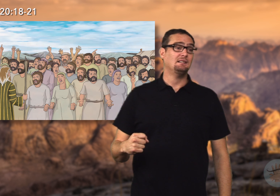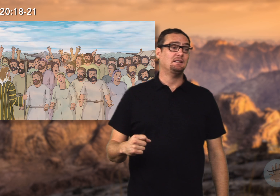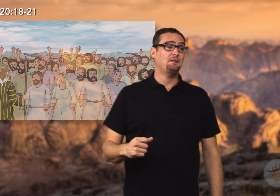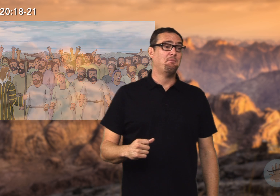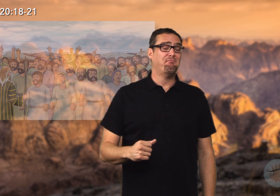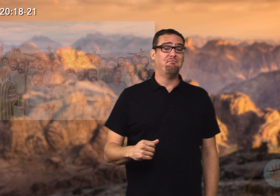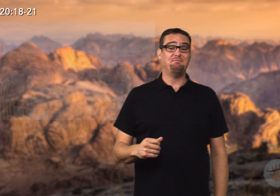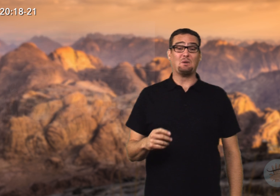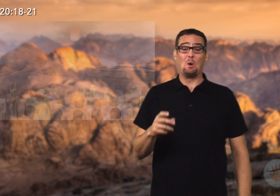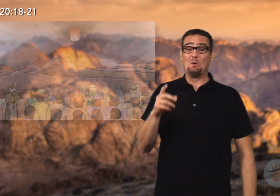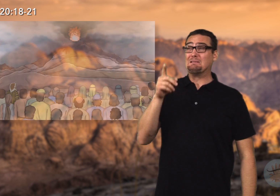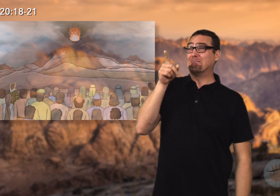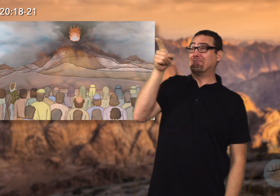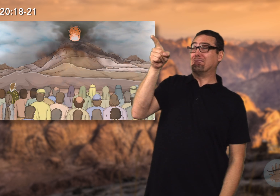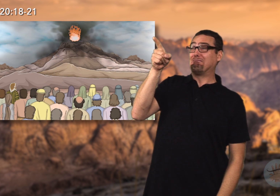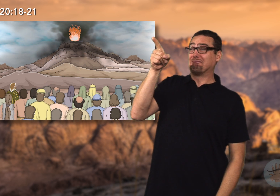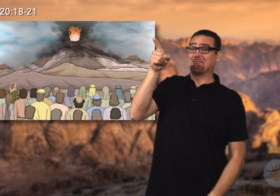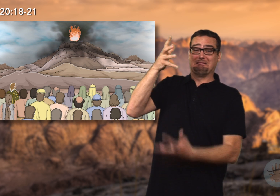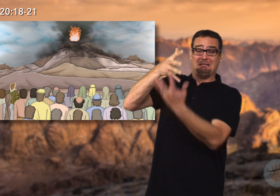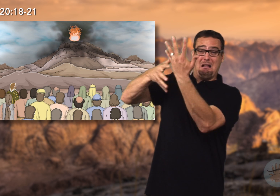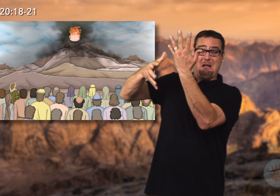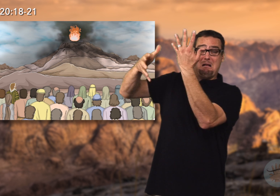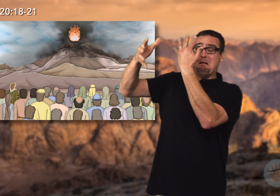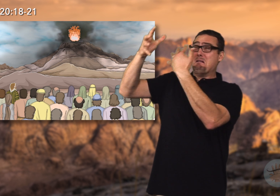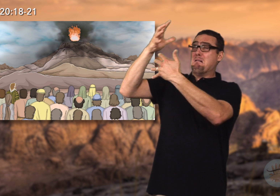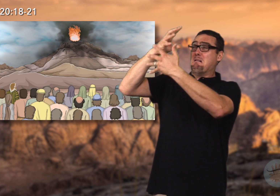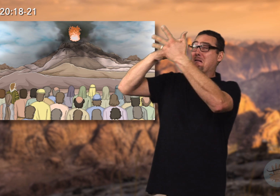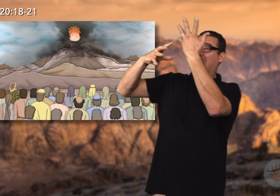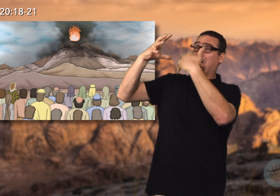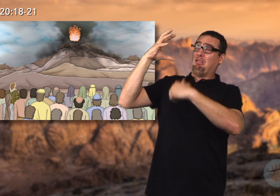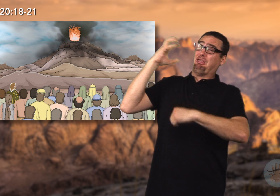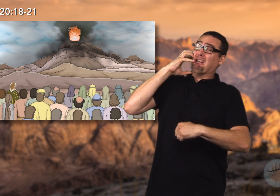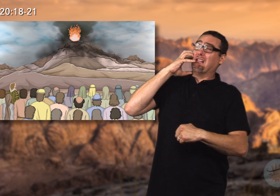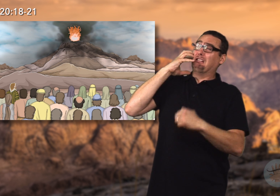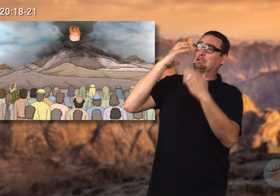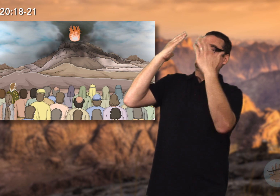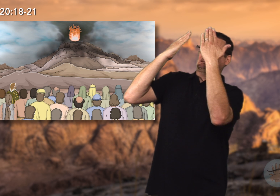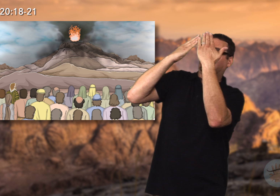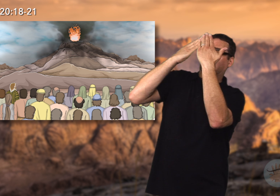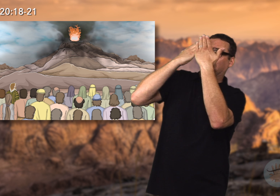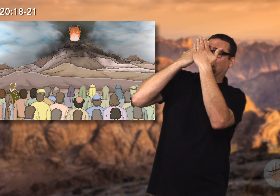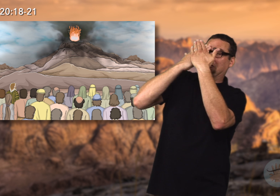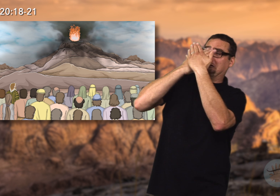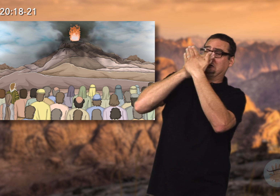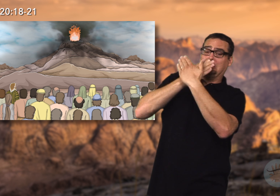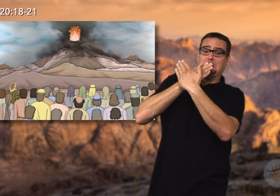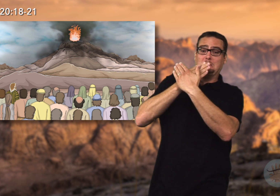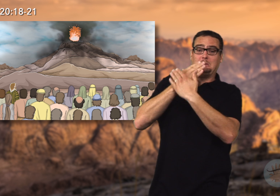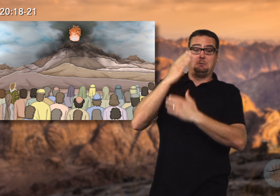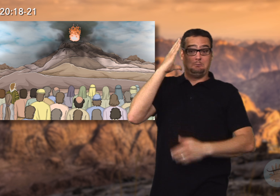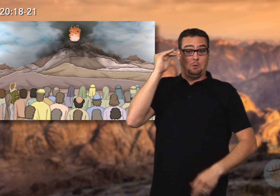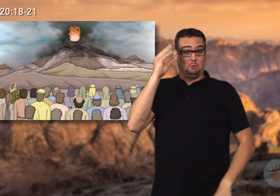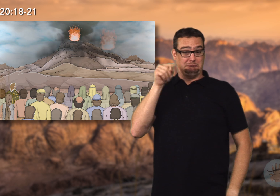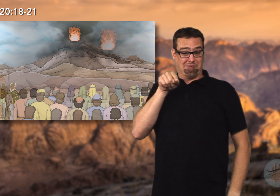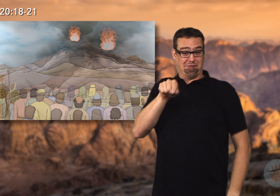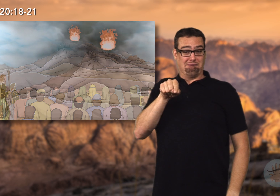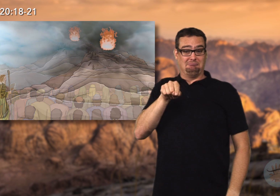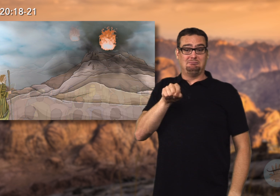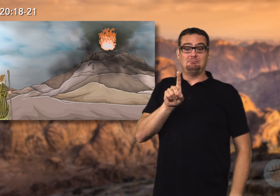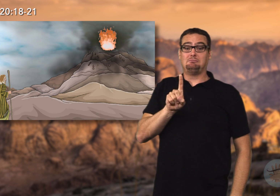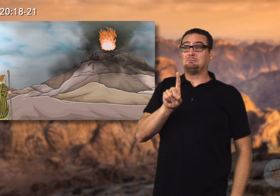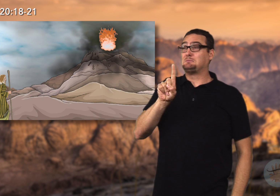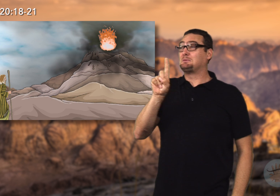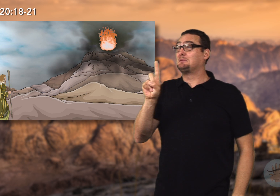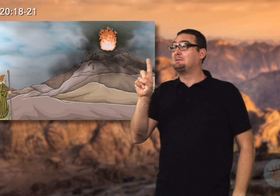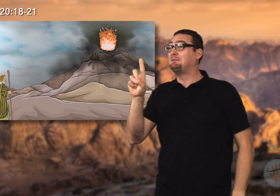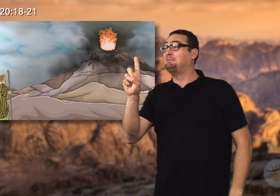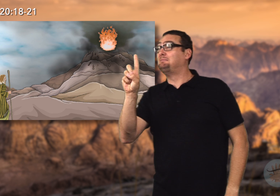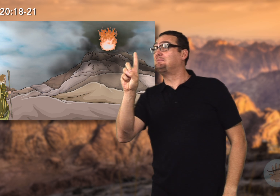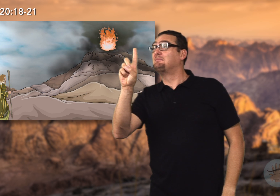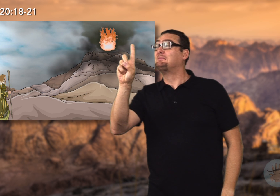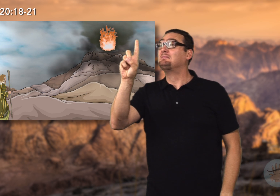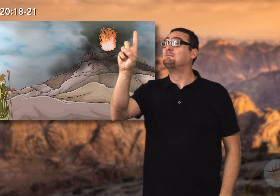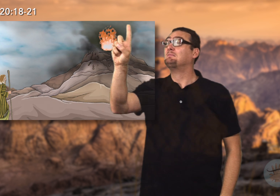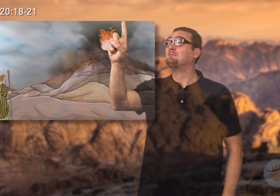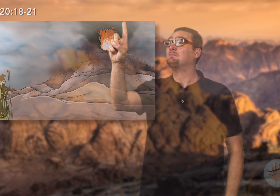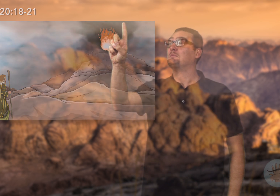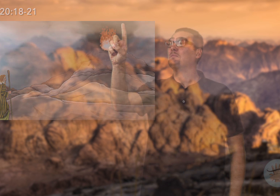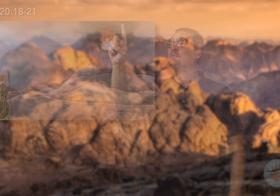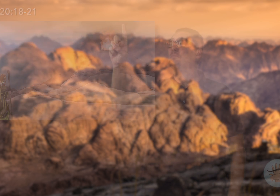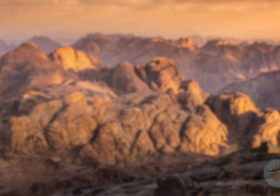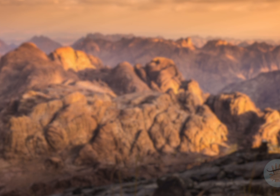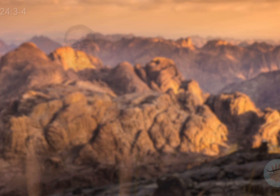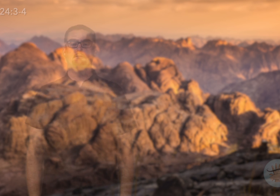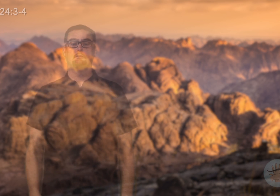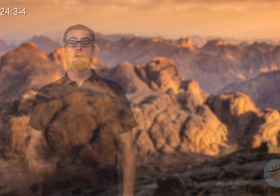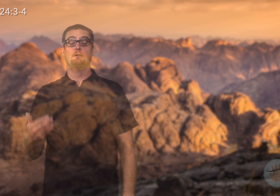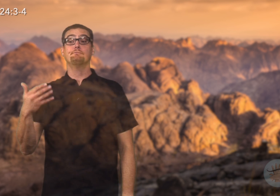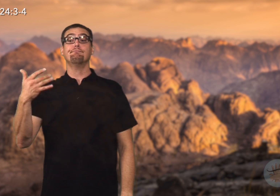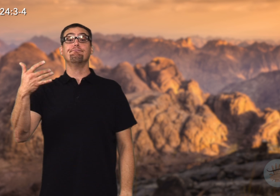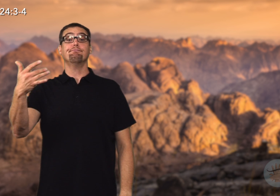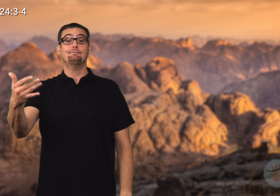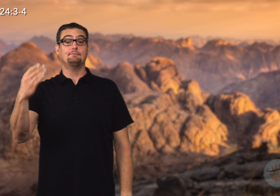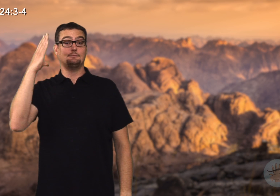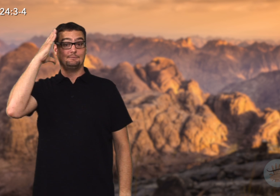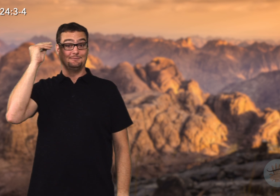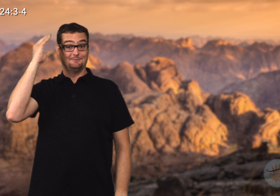And the people stood at a distance as Moses approached the thick darkness where God was.